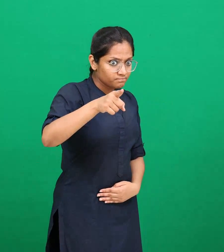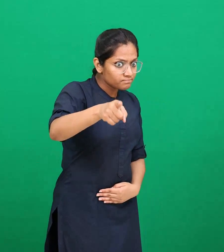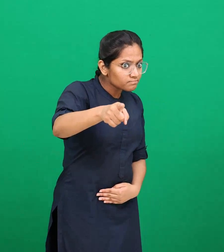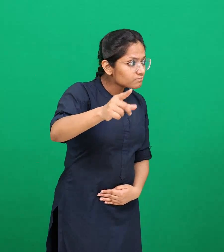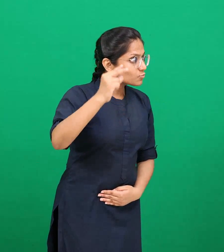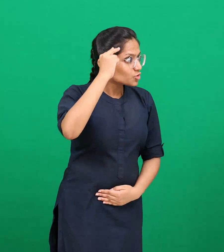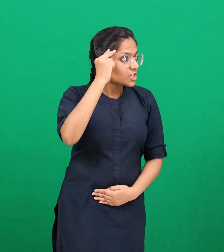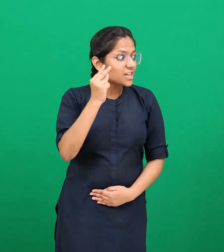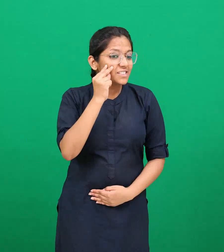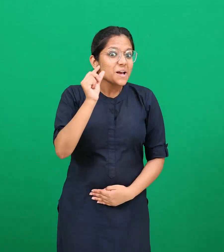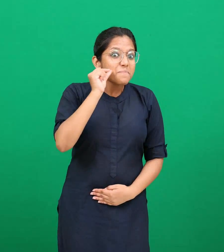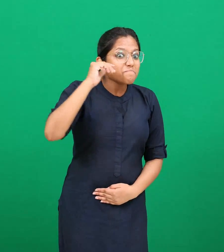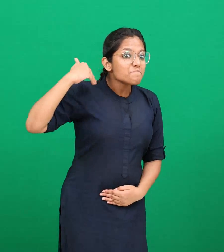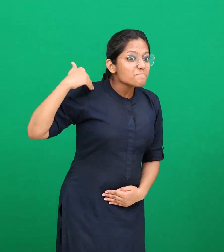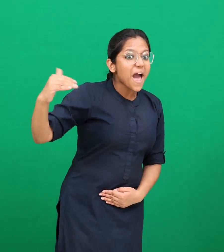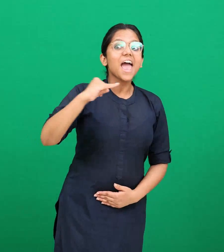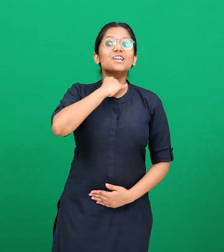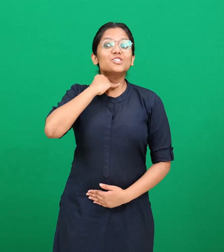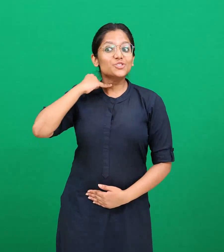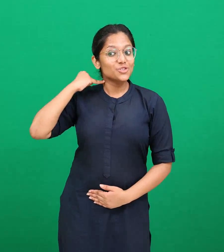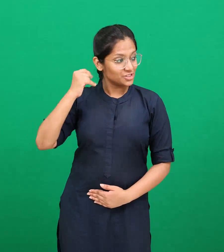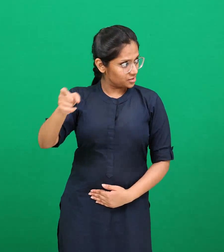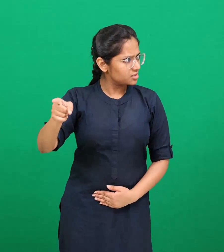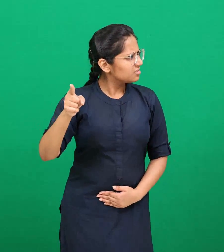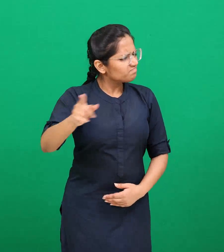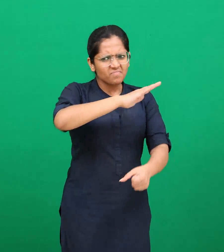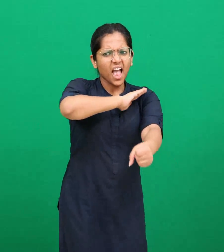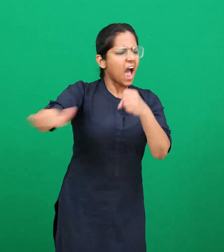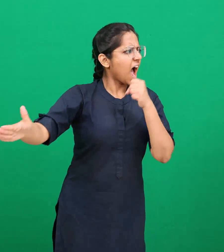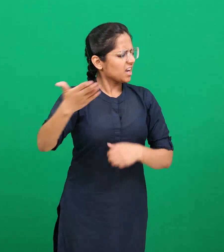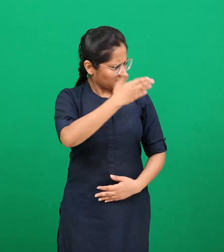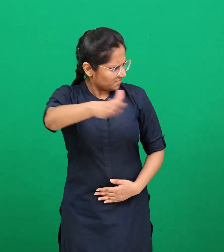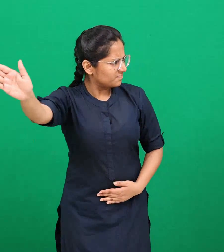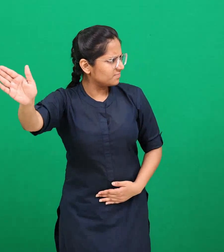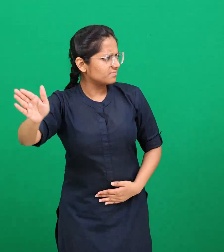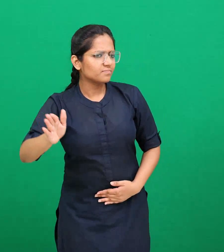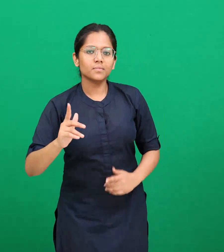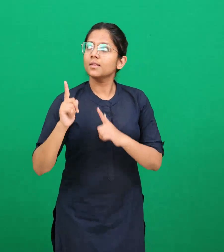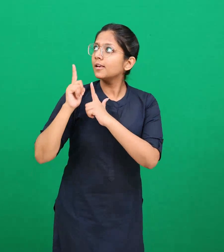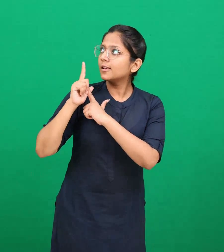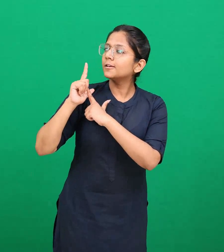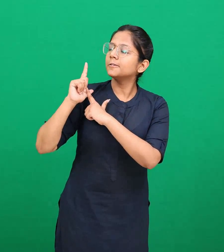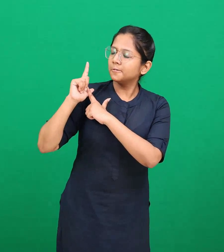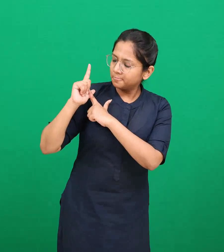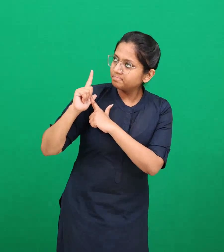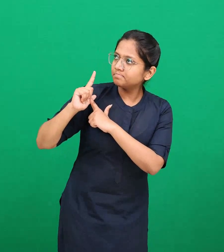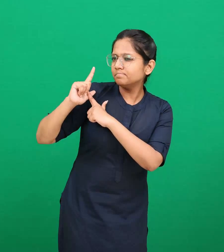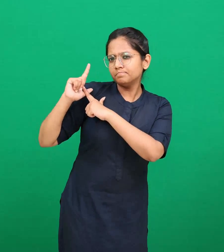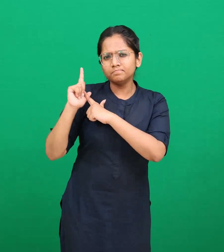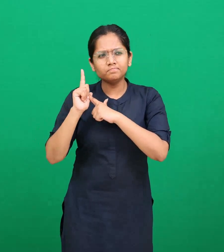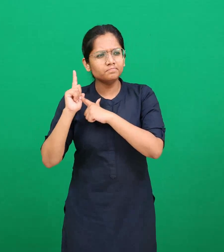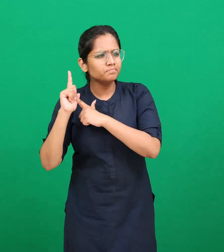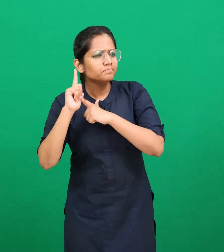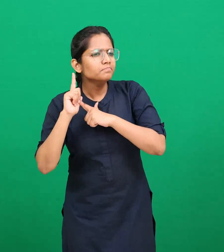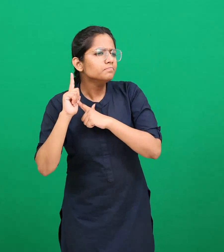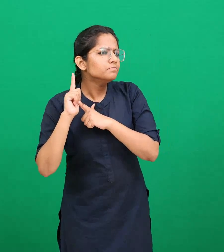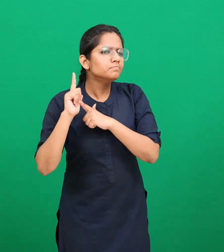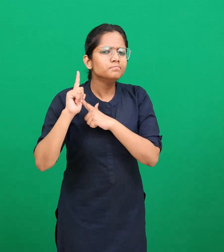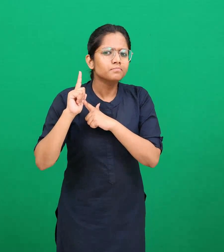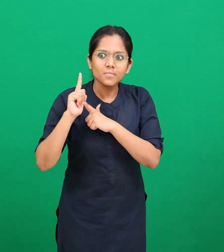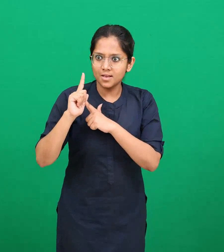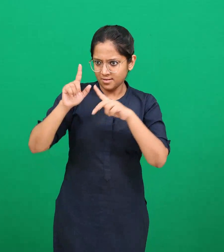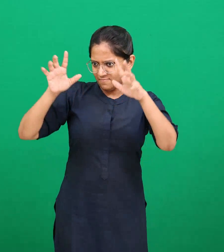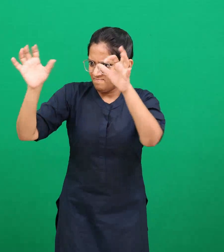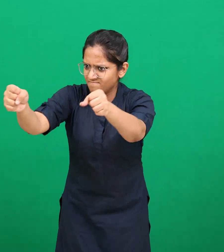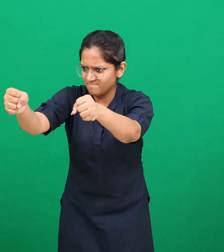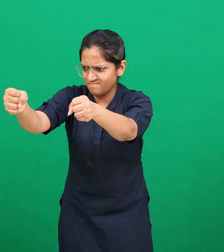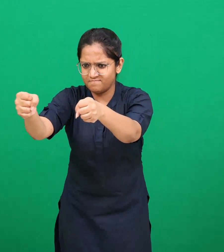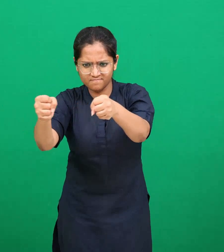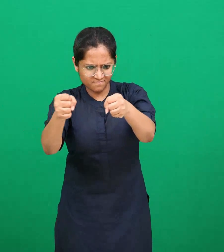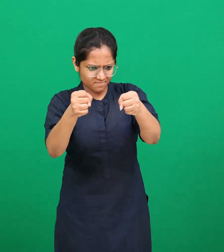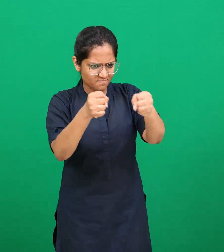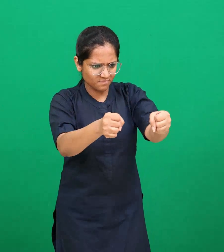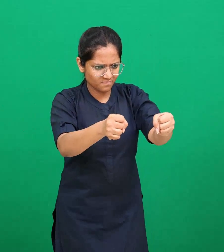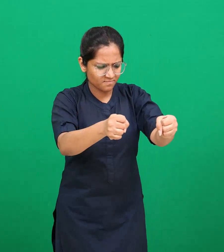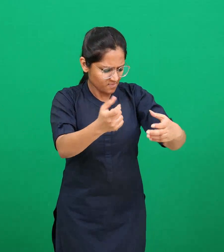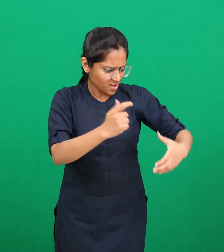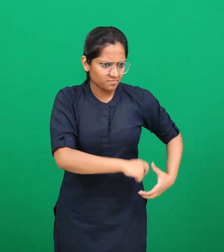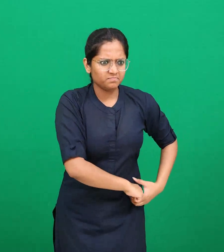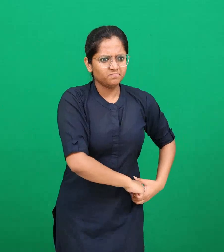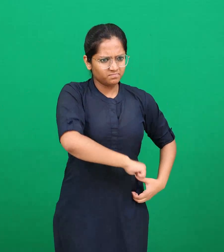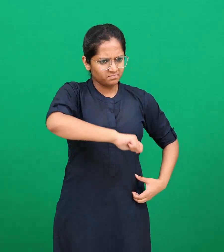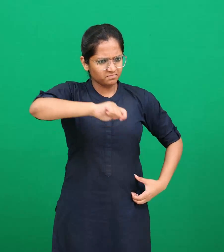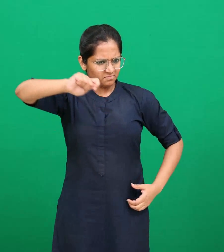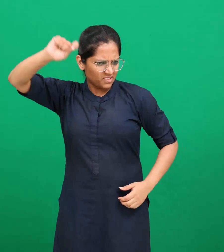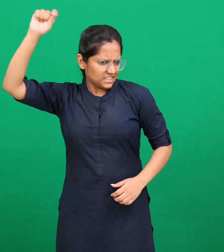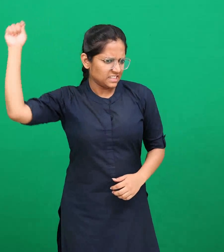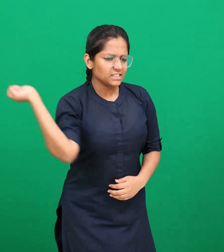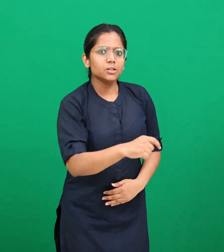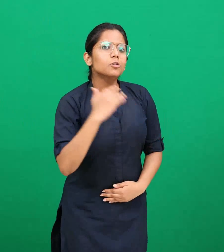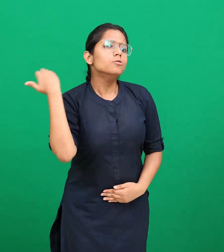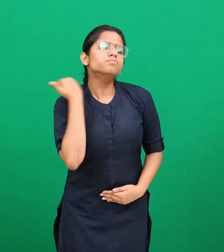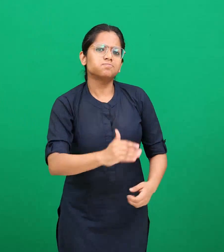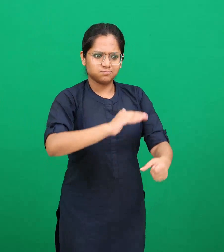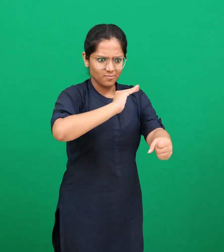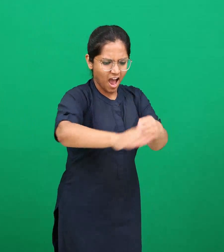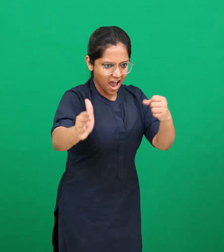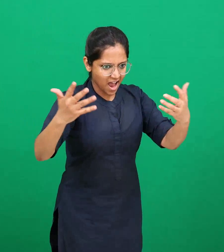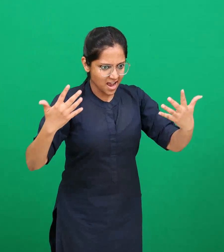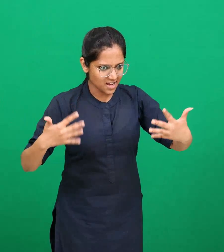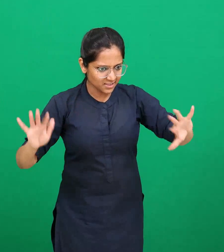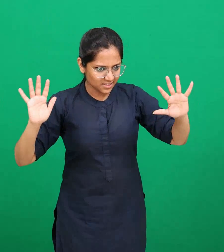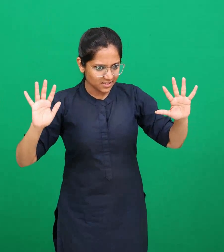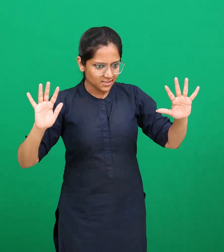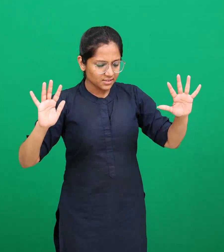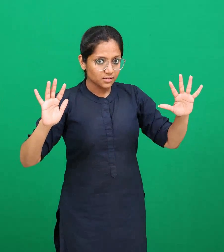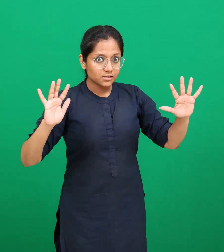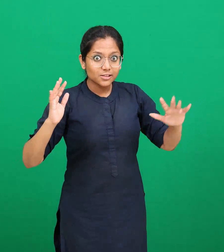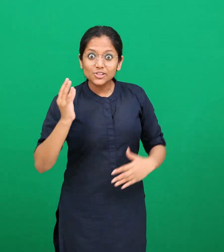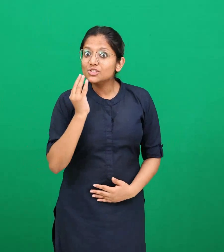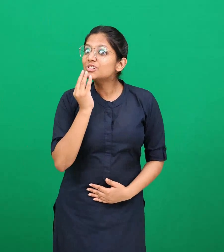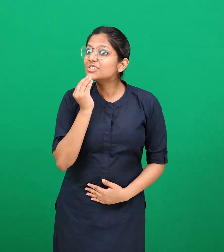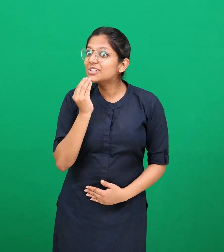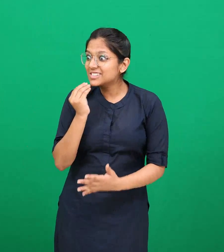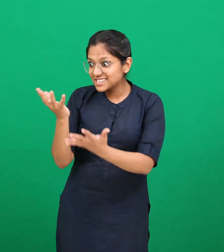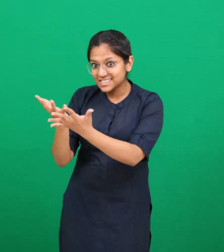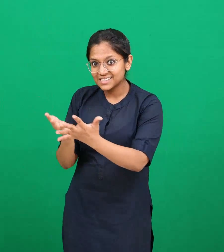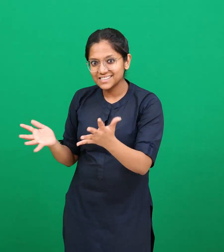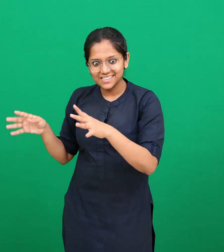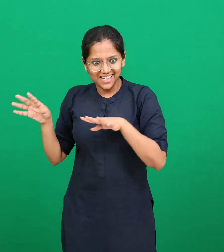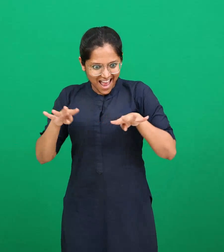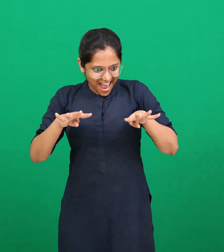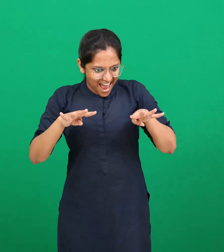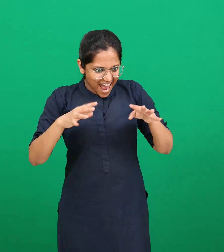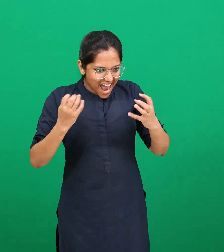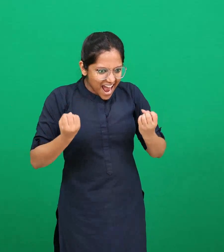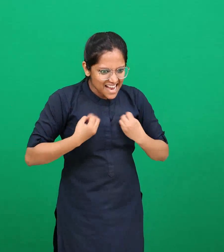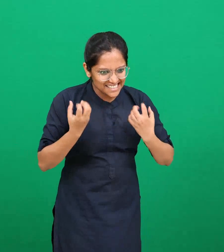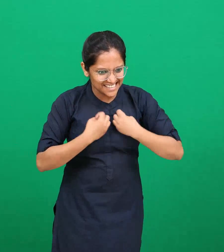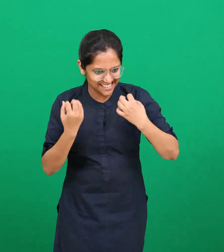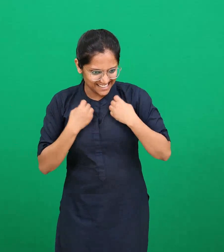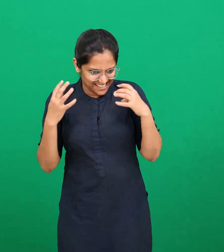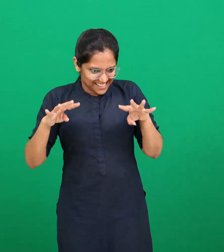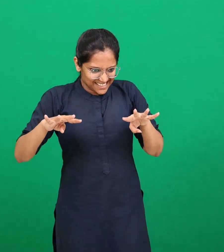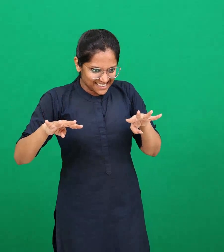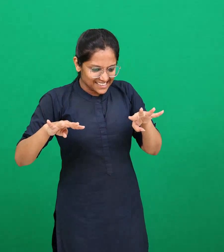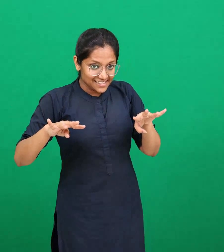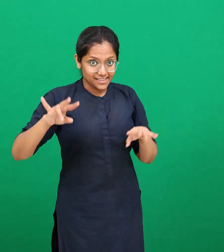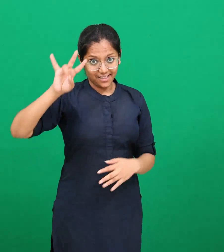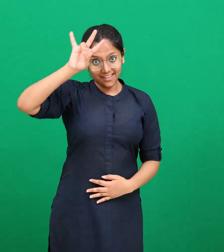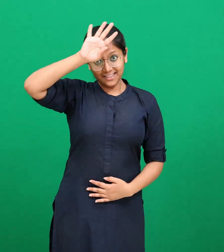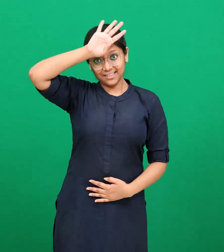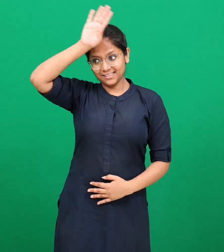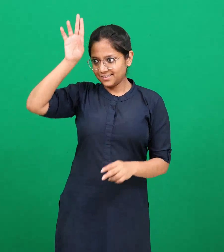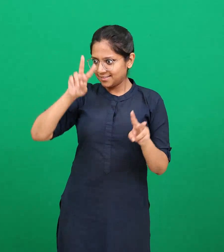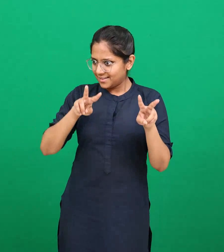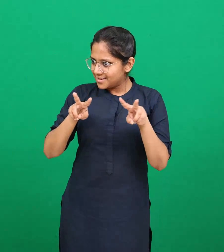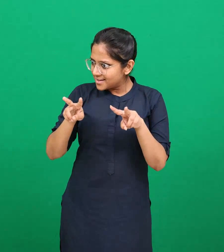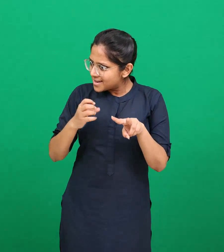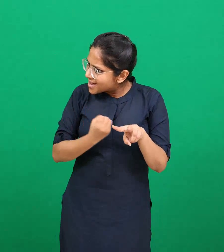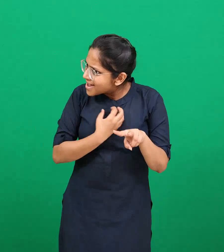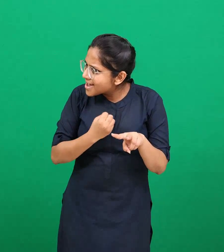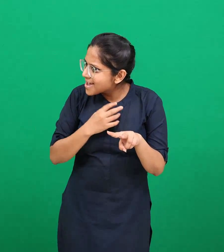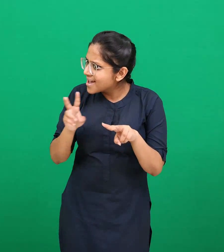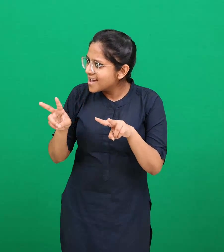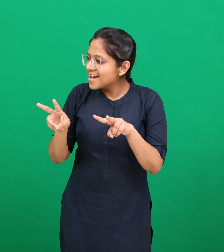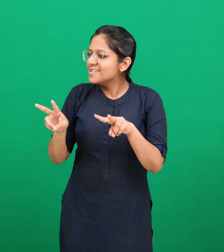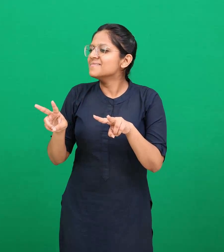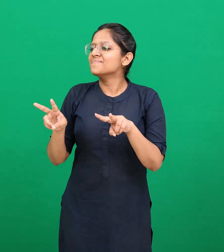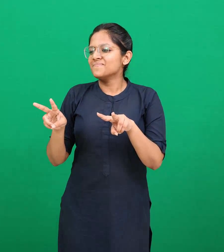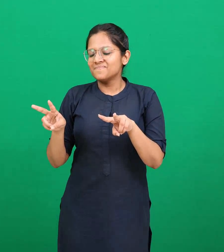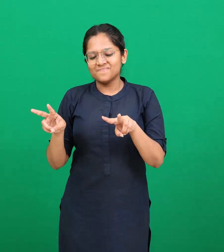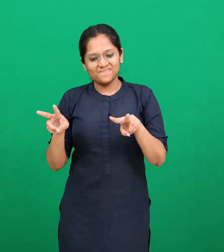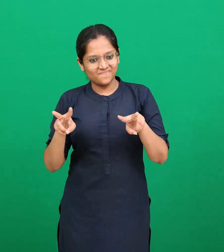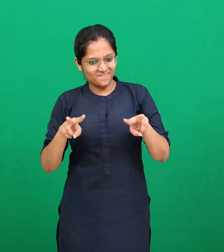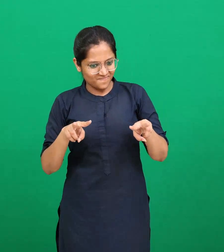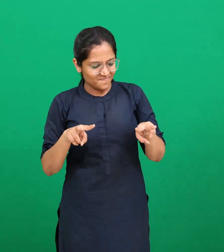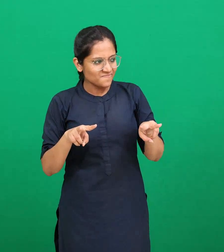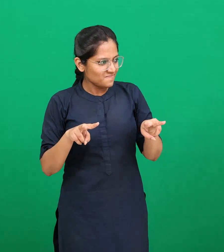He had James, the brother of John, put to death with the sword.